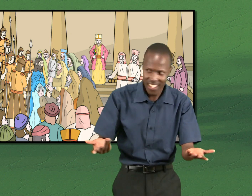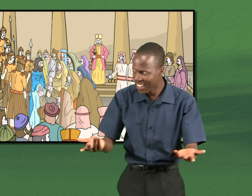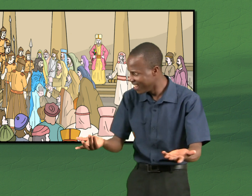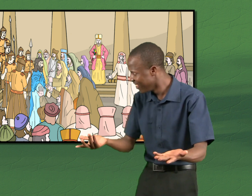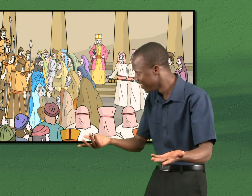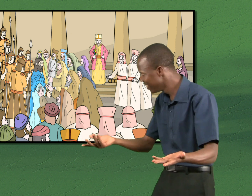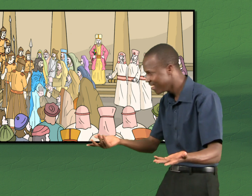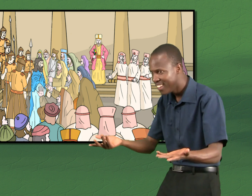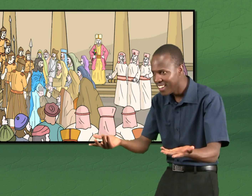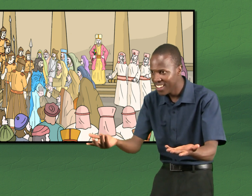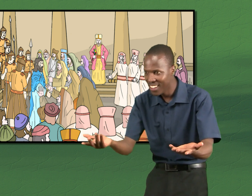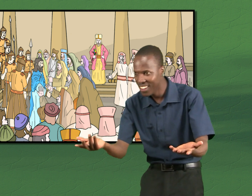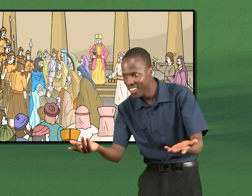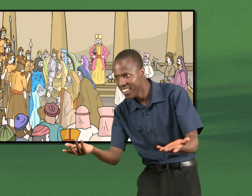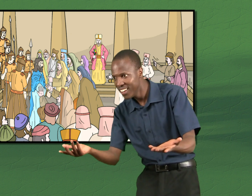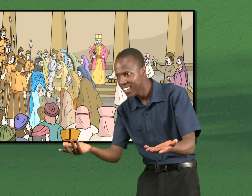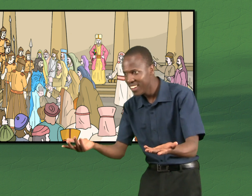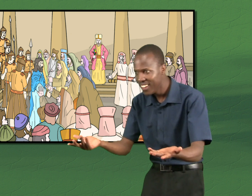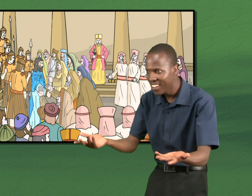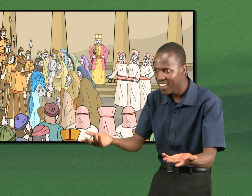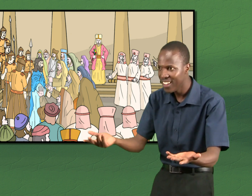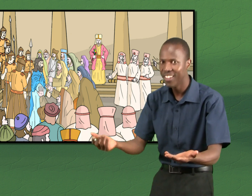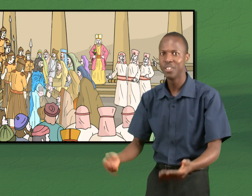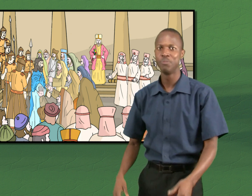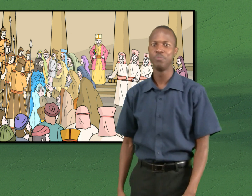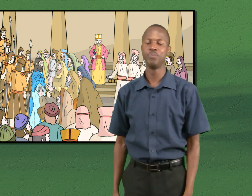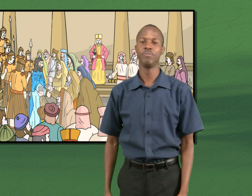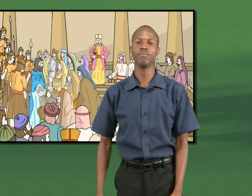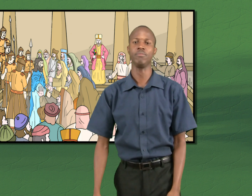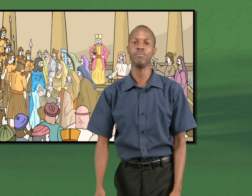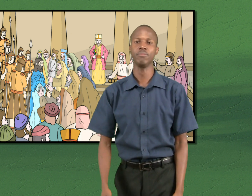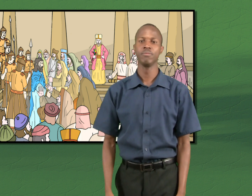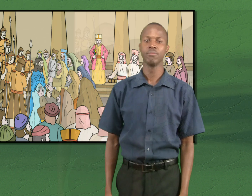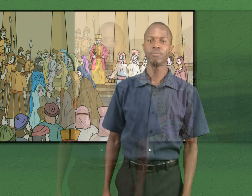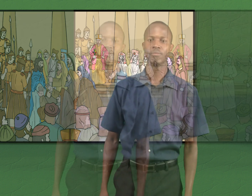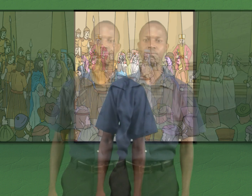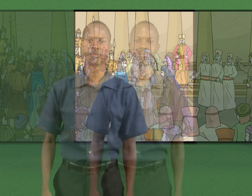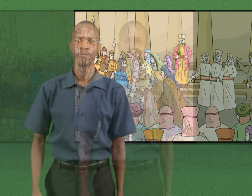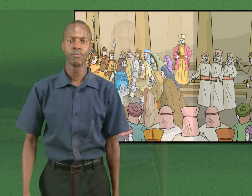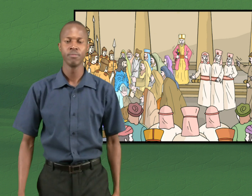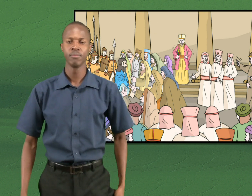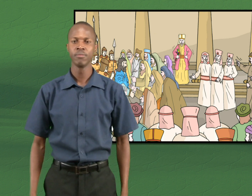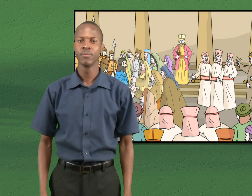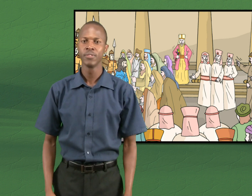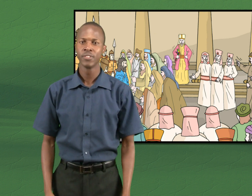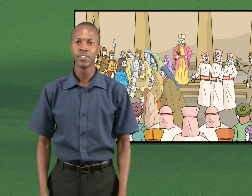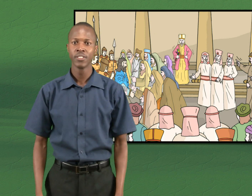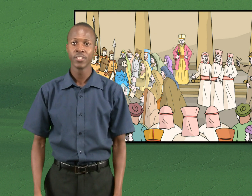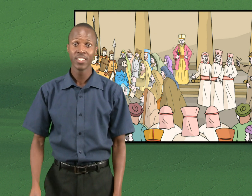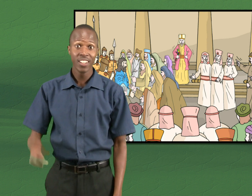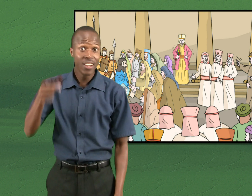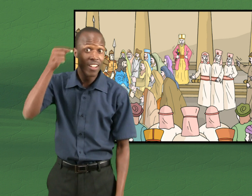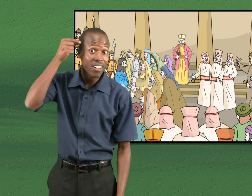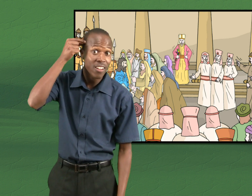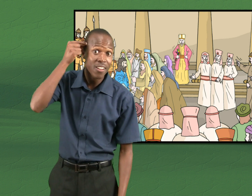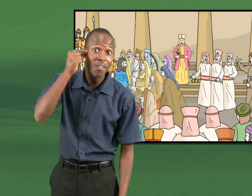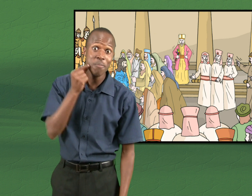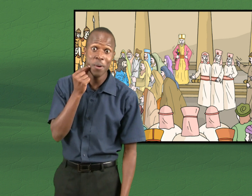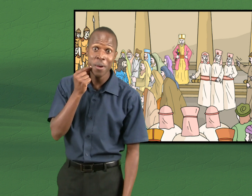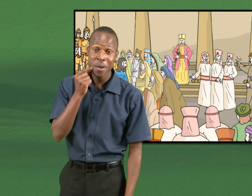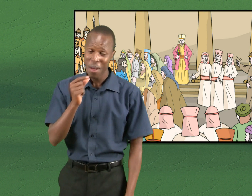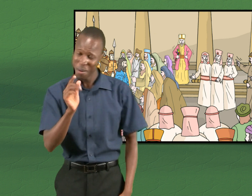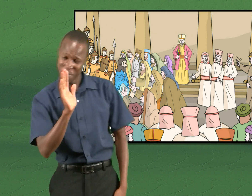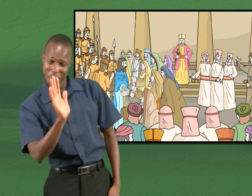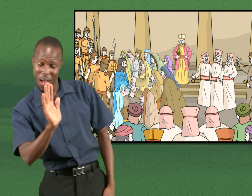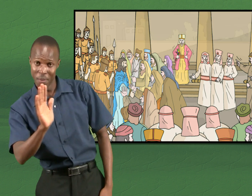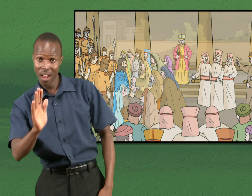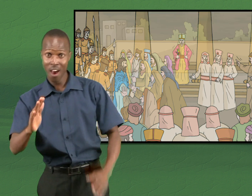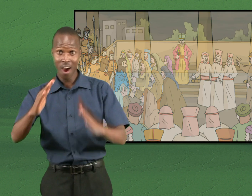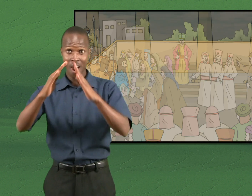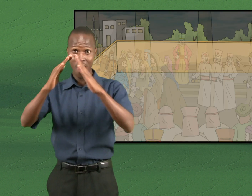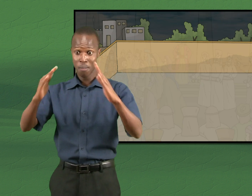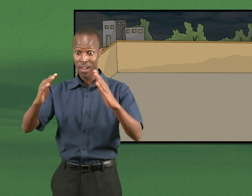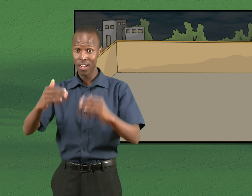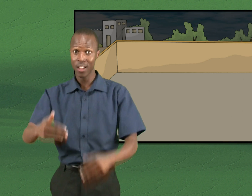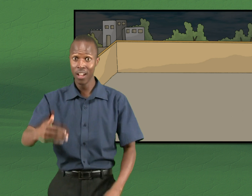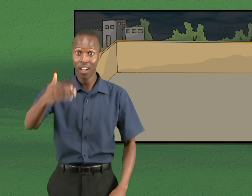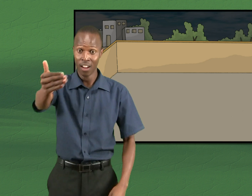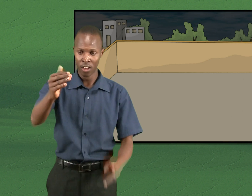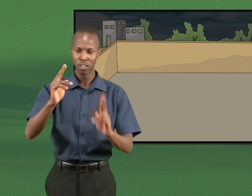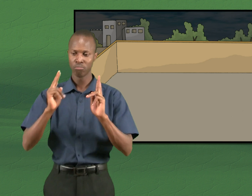Who hit You?”